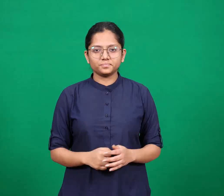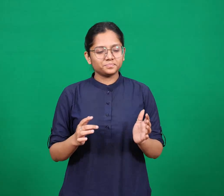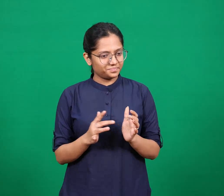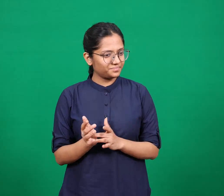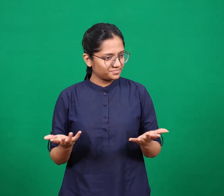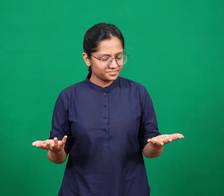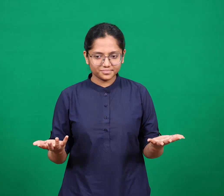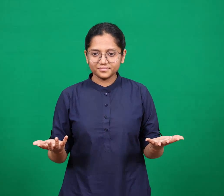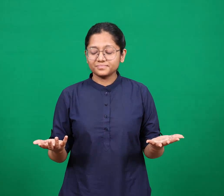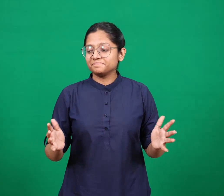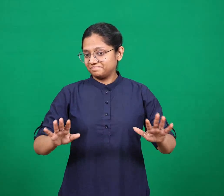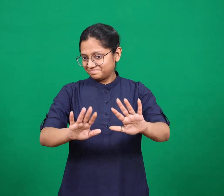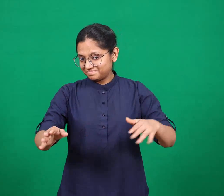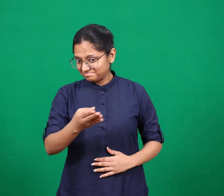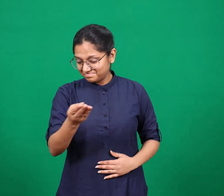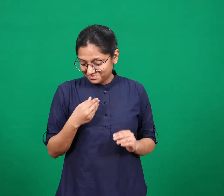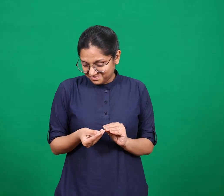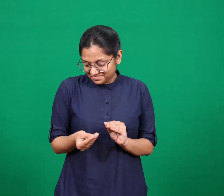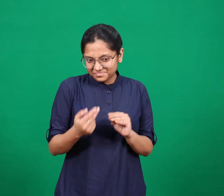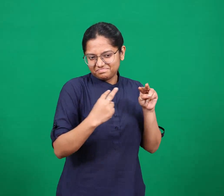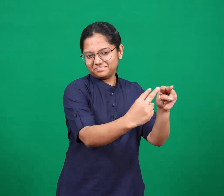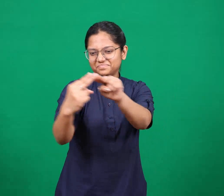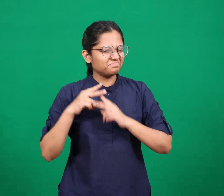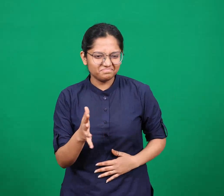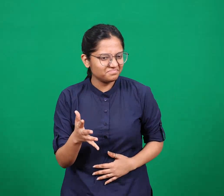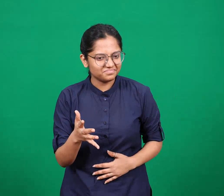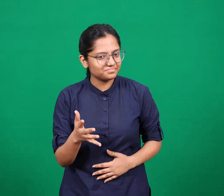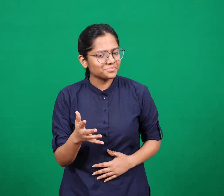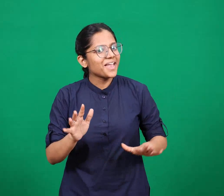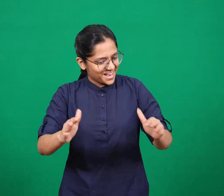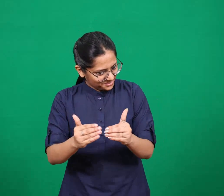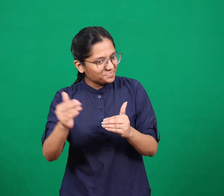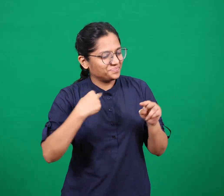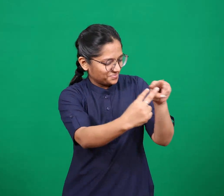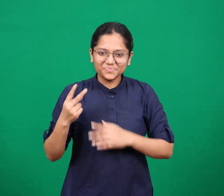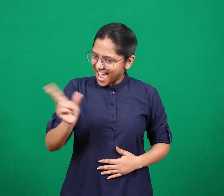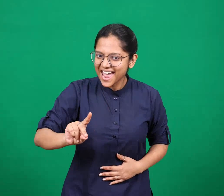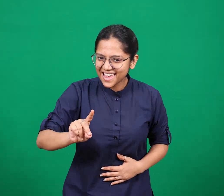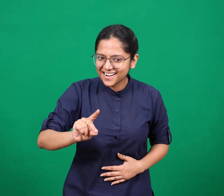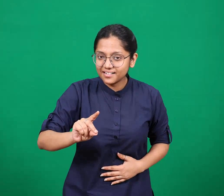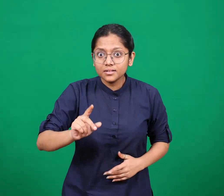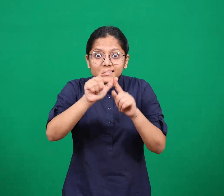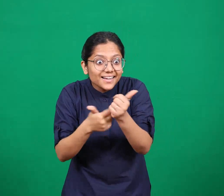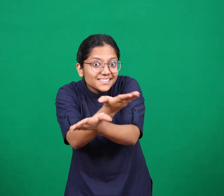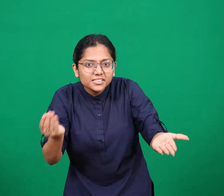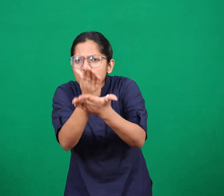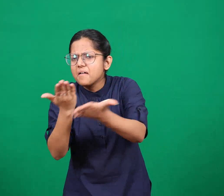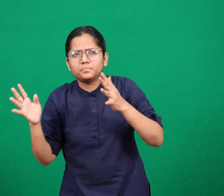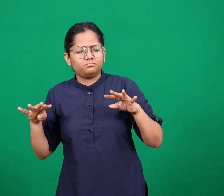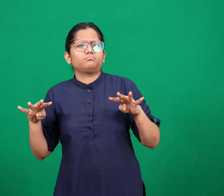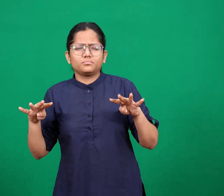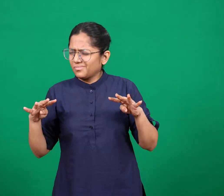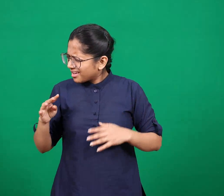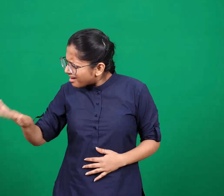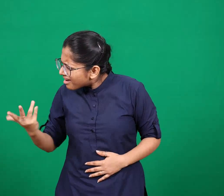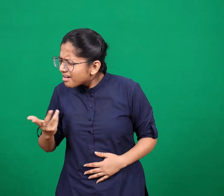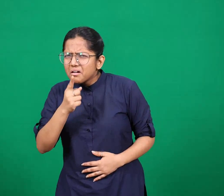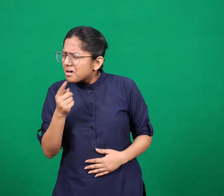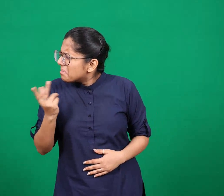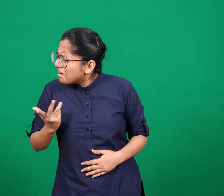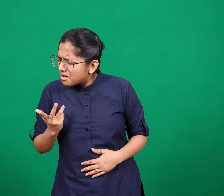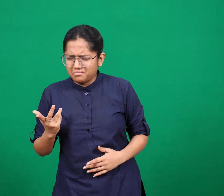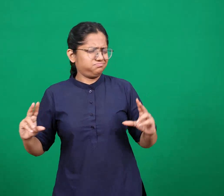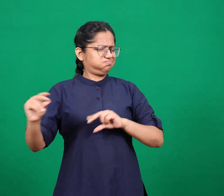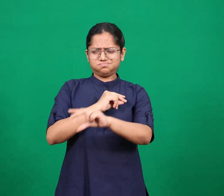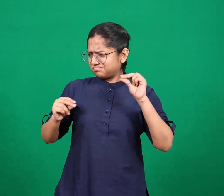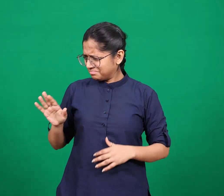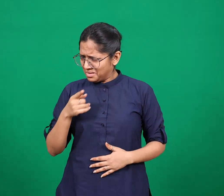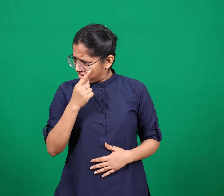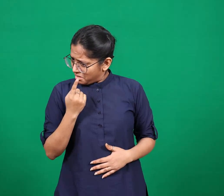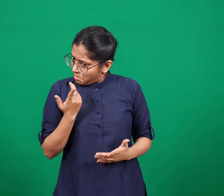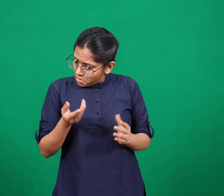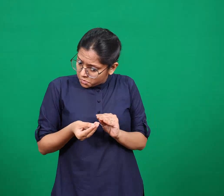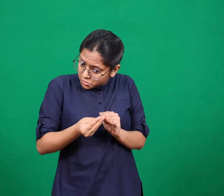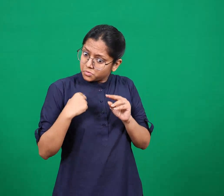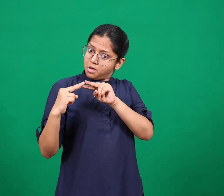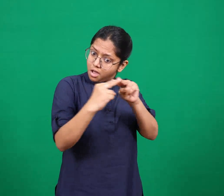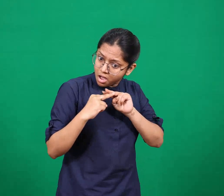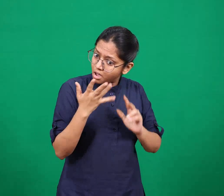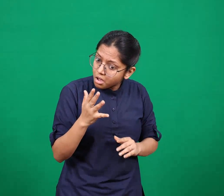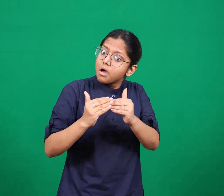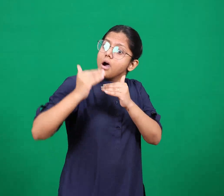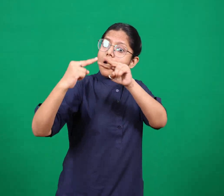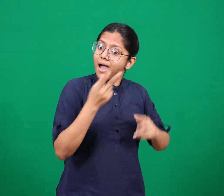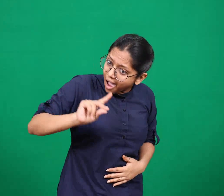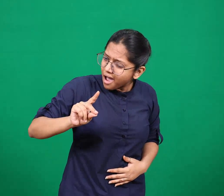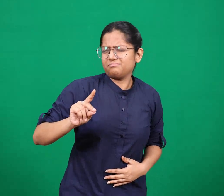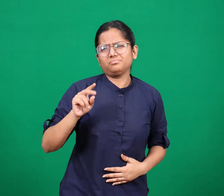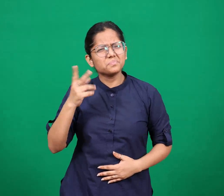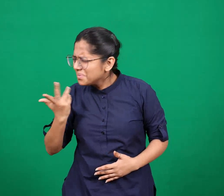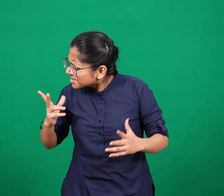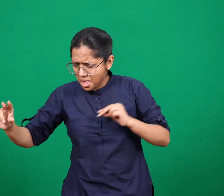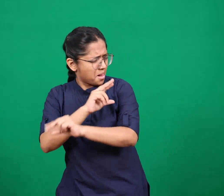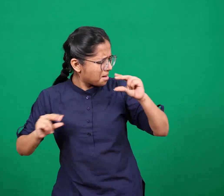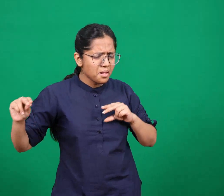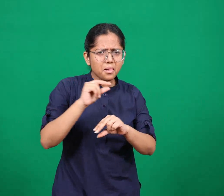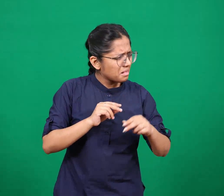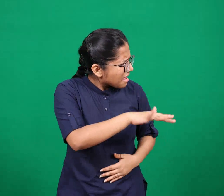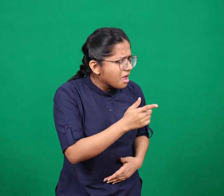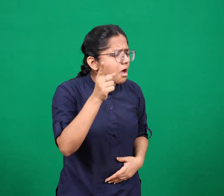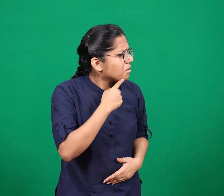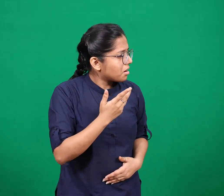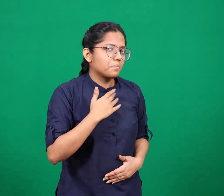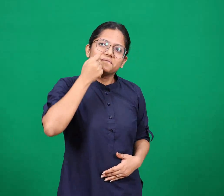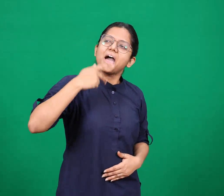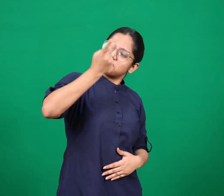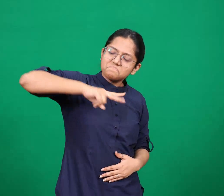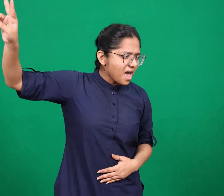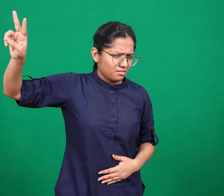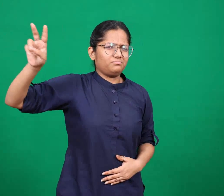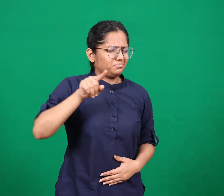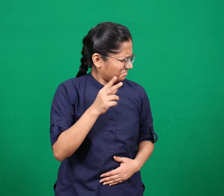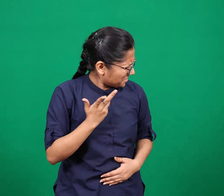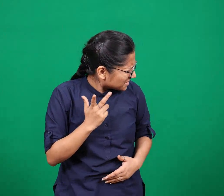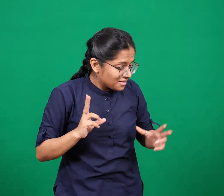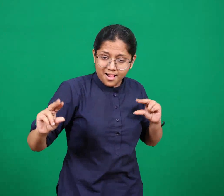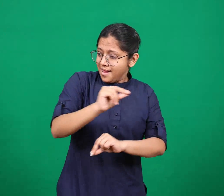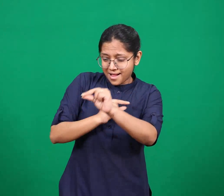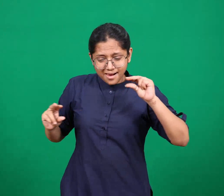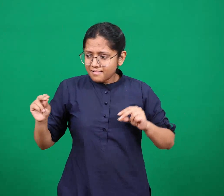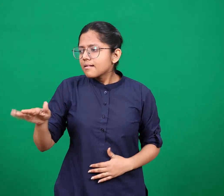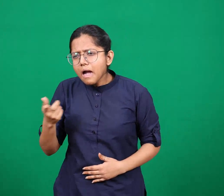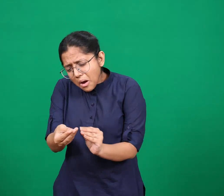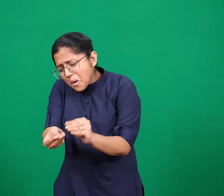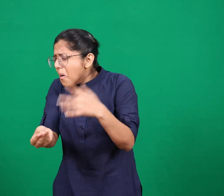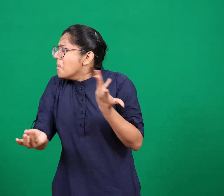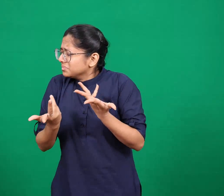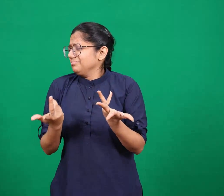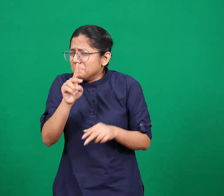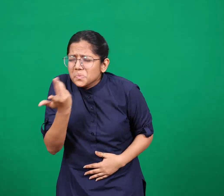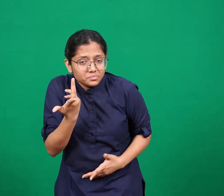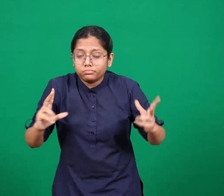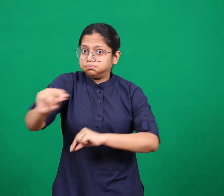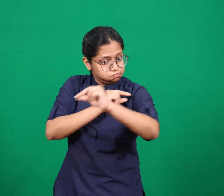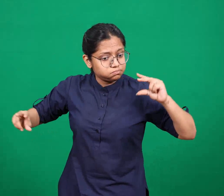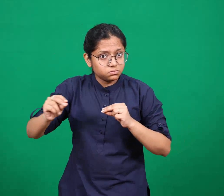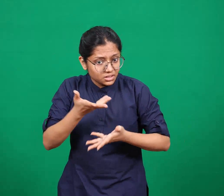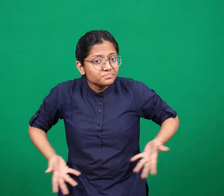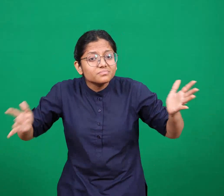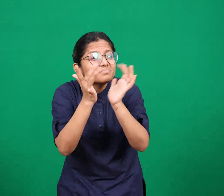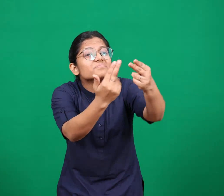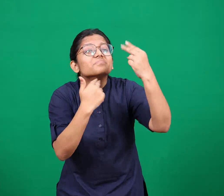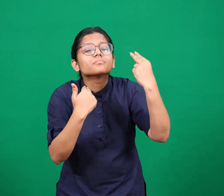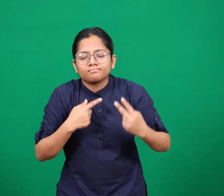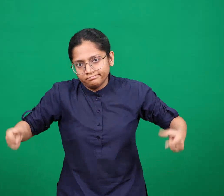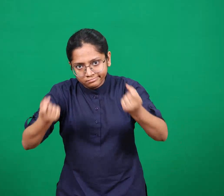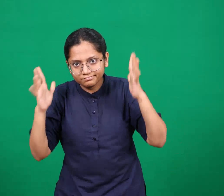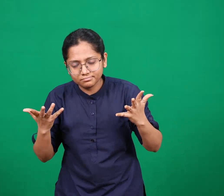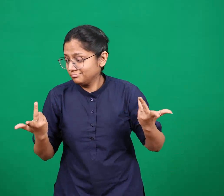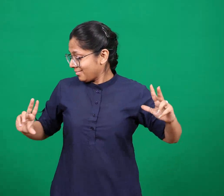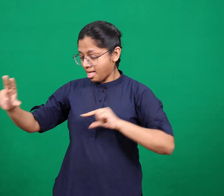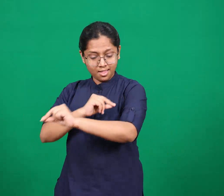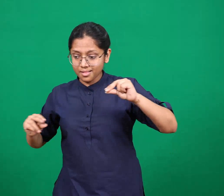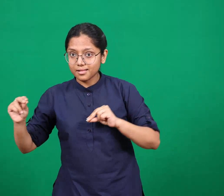In a little while you will see Me no more, and then after a little while you will see Me." Then some of His disciples asked one another, "Why is He telling us, ' In a little while you will not see Me, and then after a little while you will see Me ' and ' Because I am going to the Father '?"